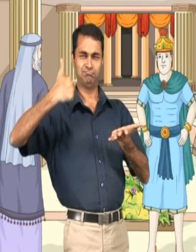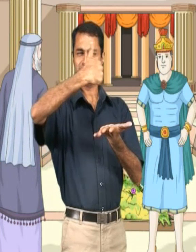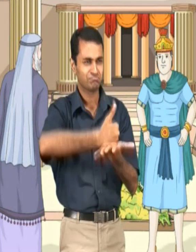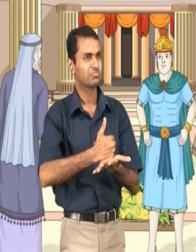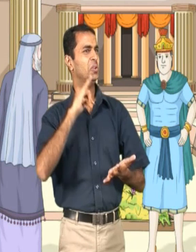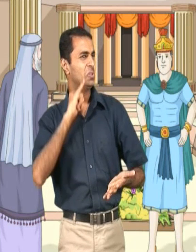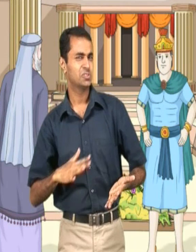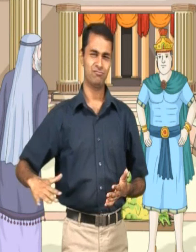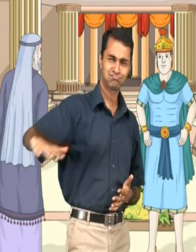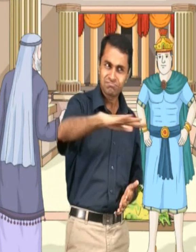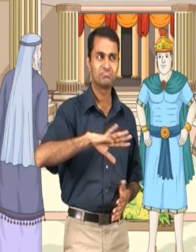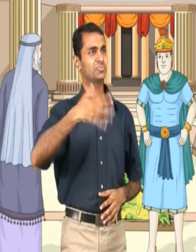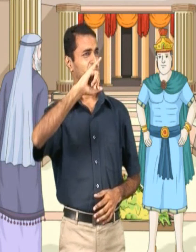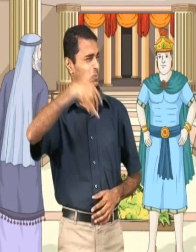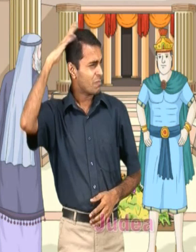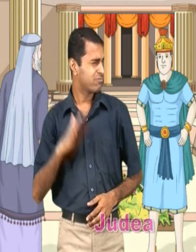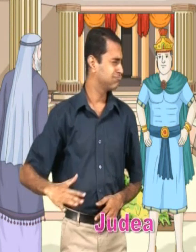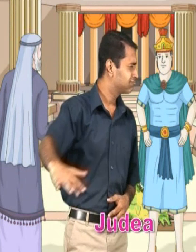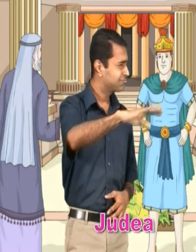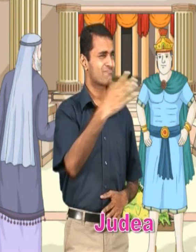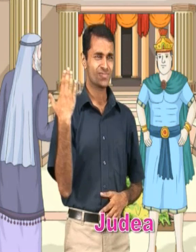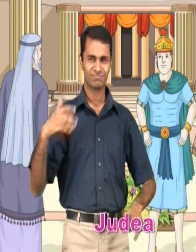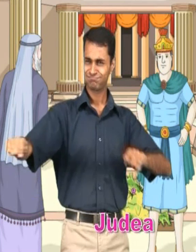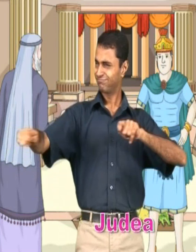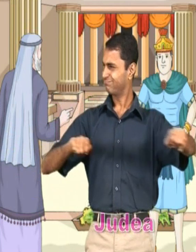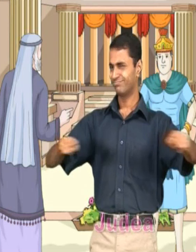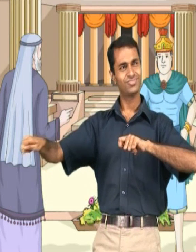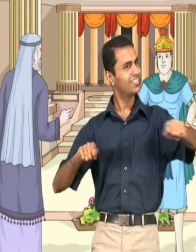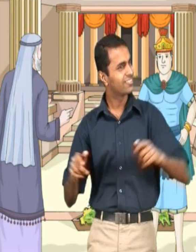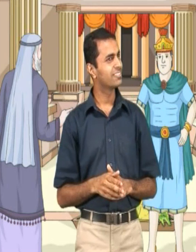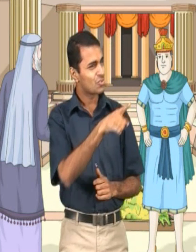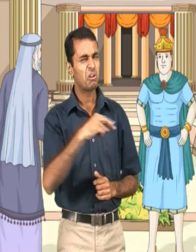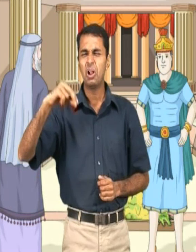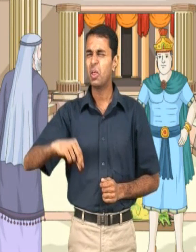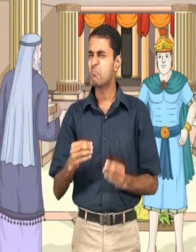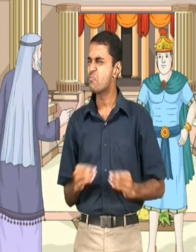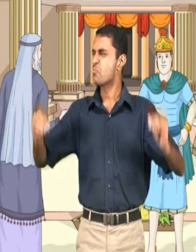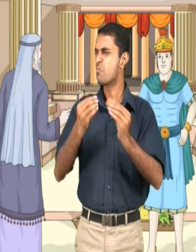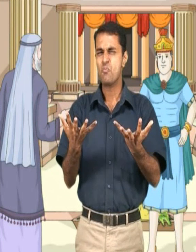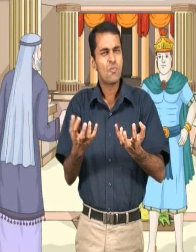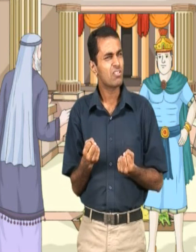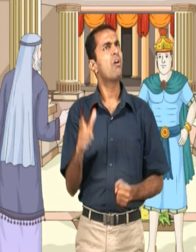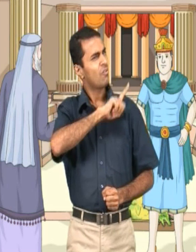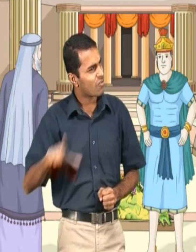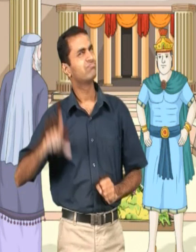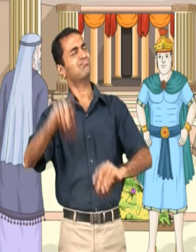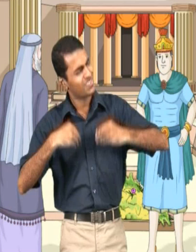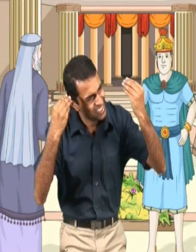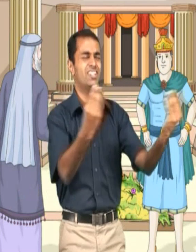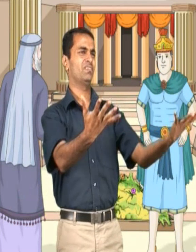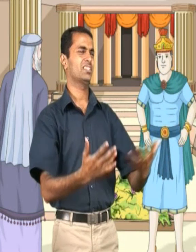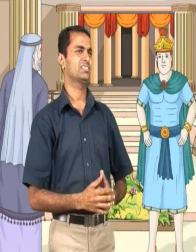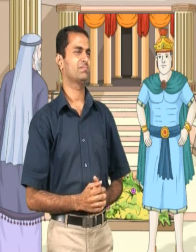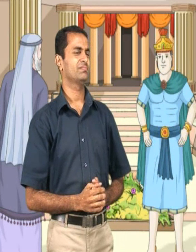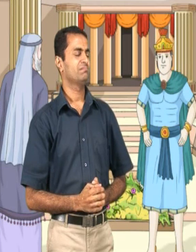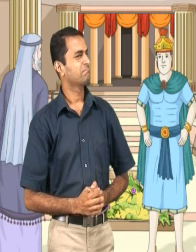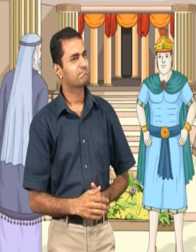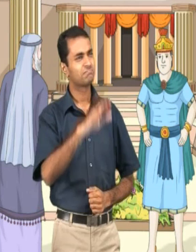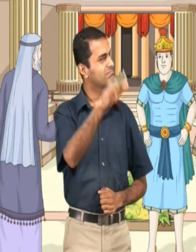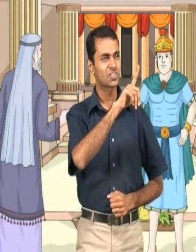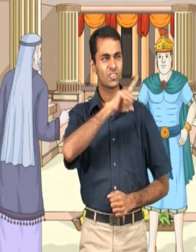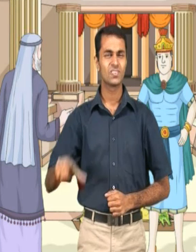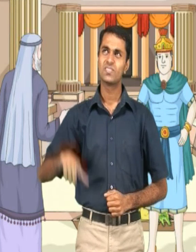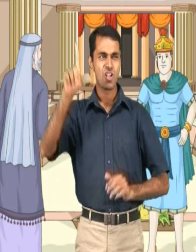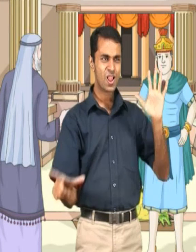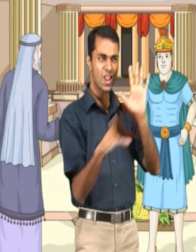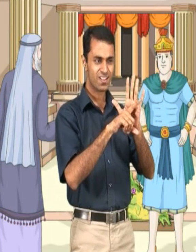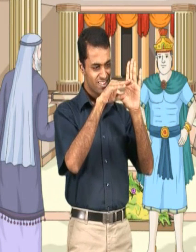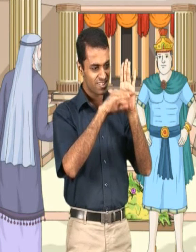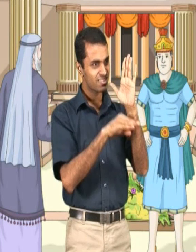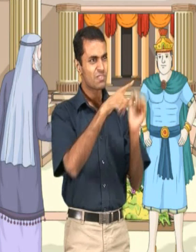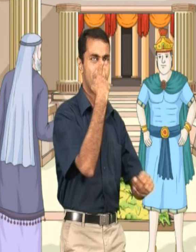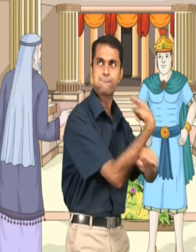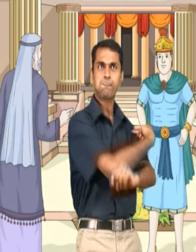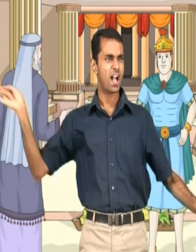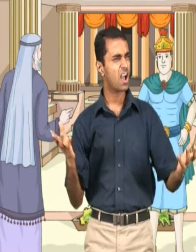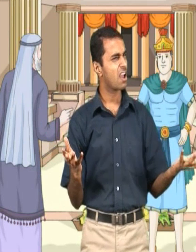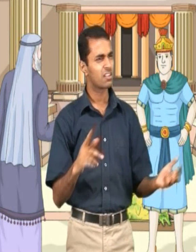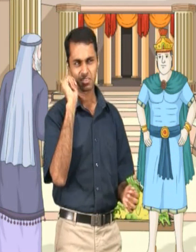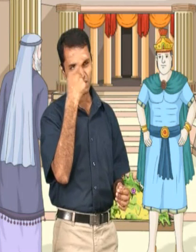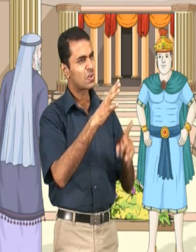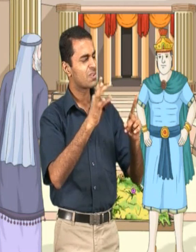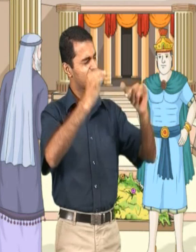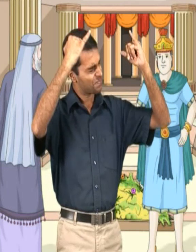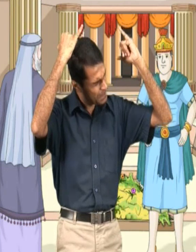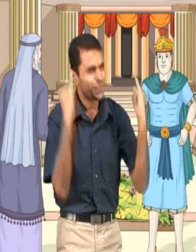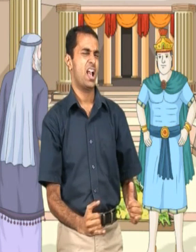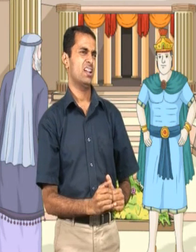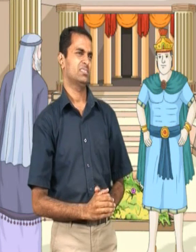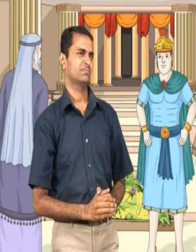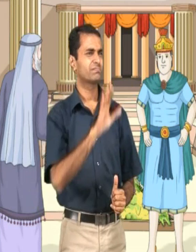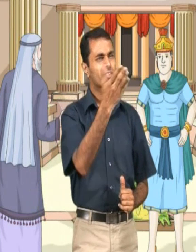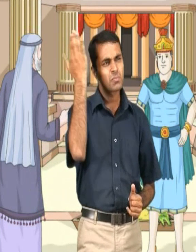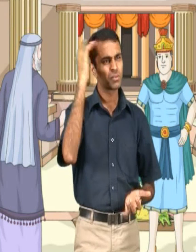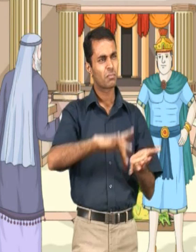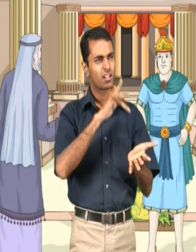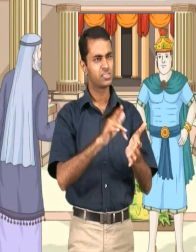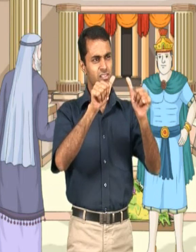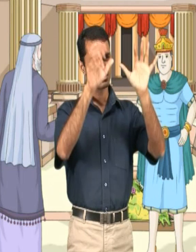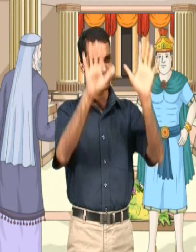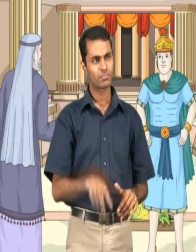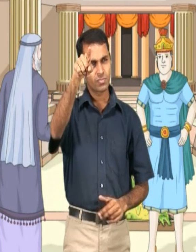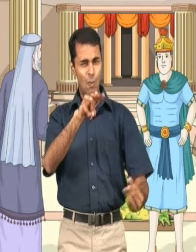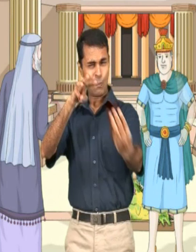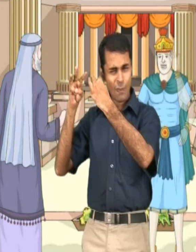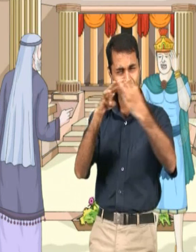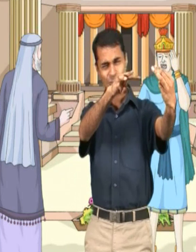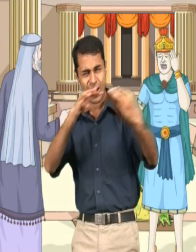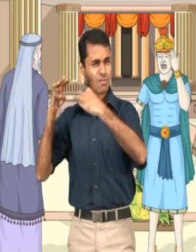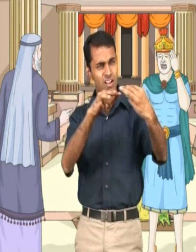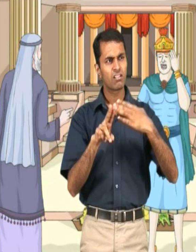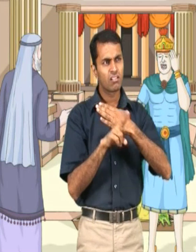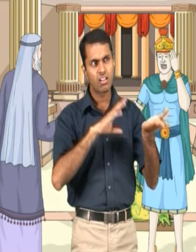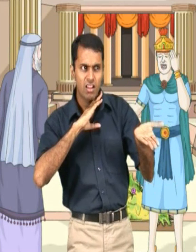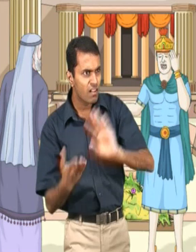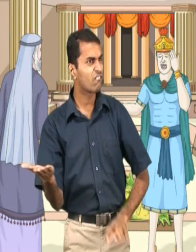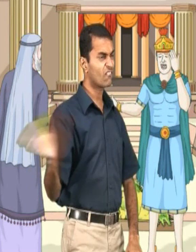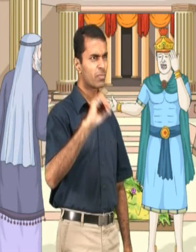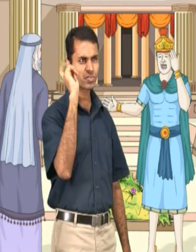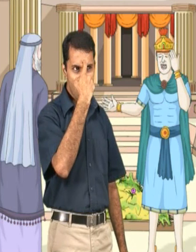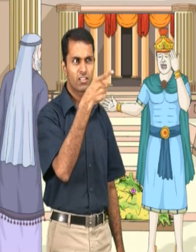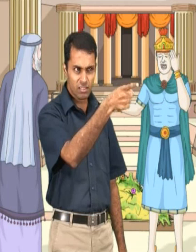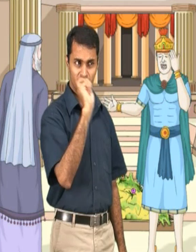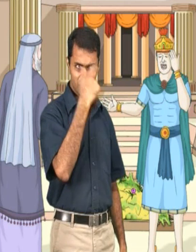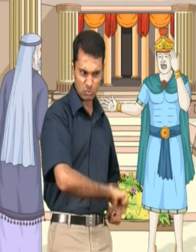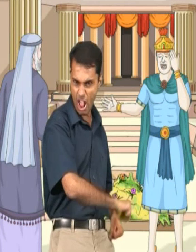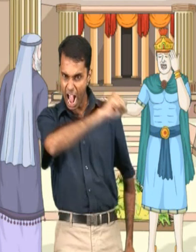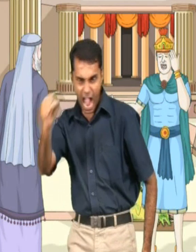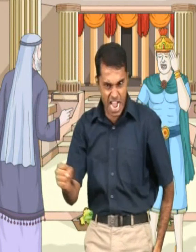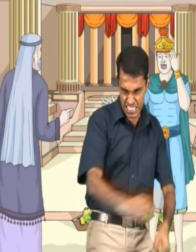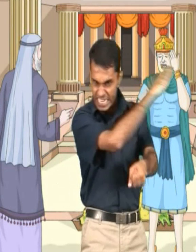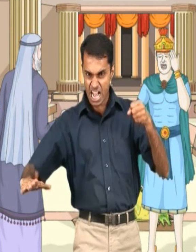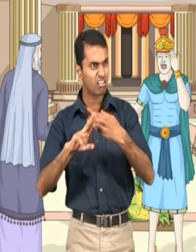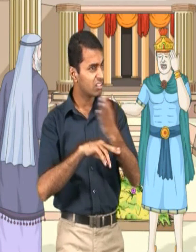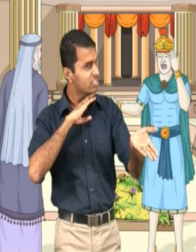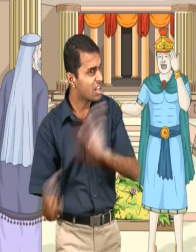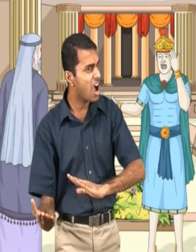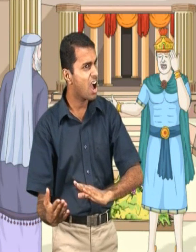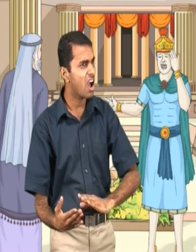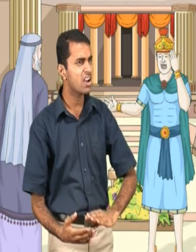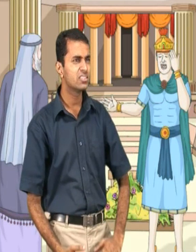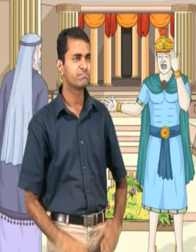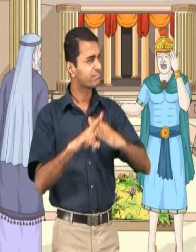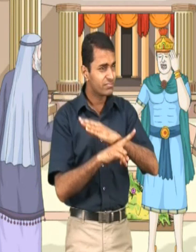I gave you the house of Israel and Judah, and if that was not enough, I would have given you even more. Why then have you despised the command of the LORD by doing evil in His sight?